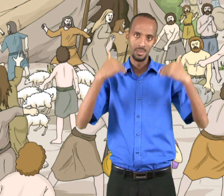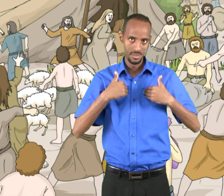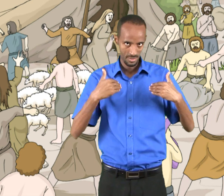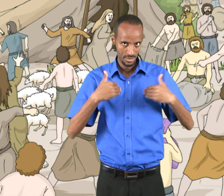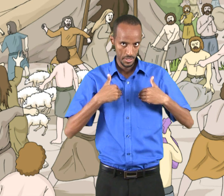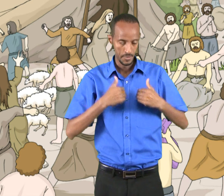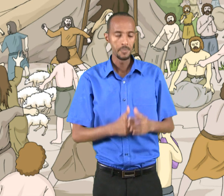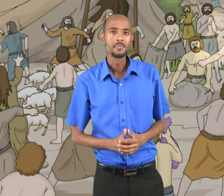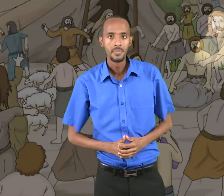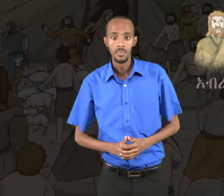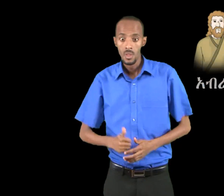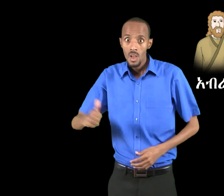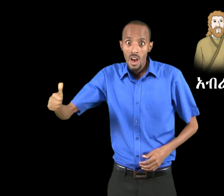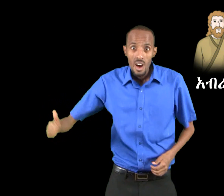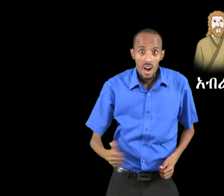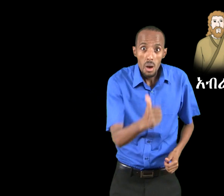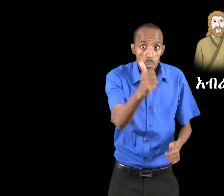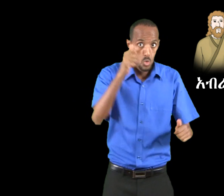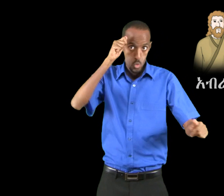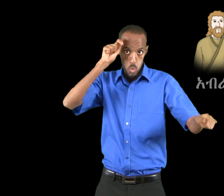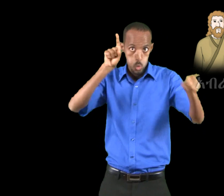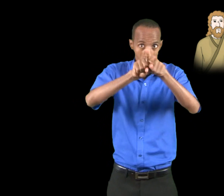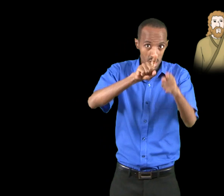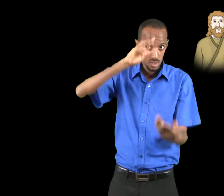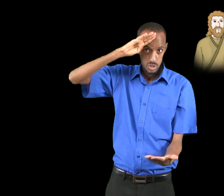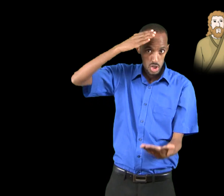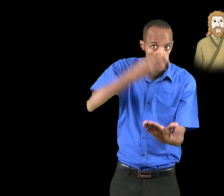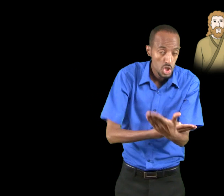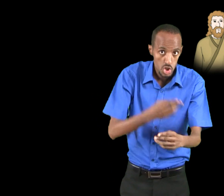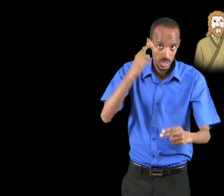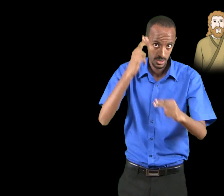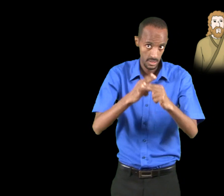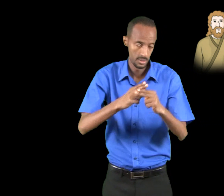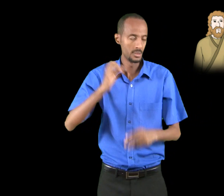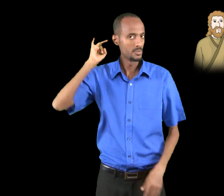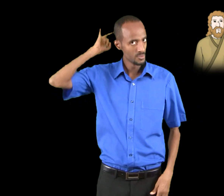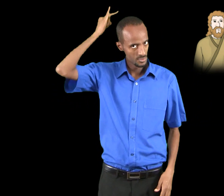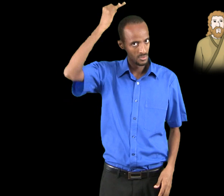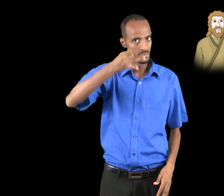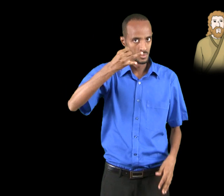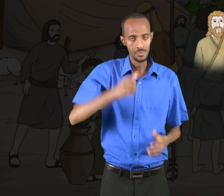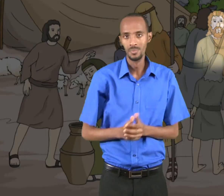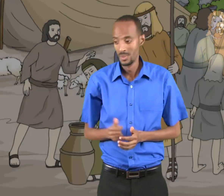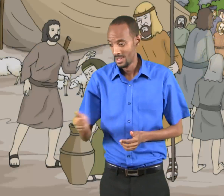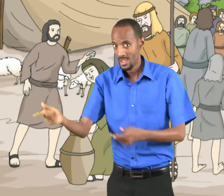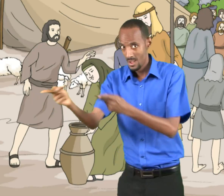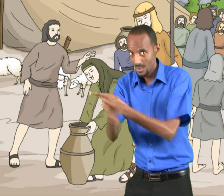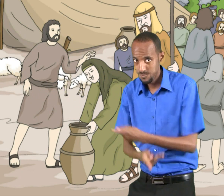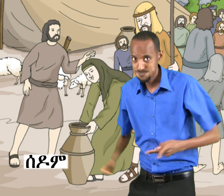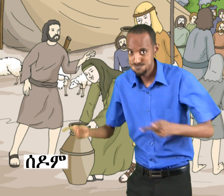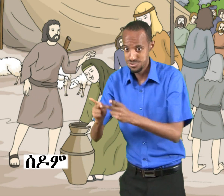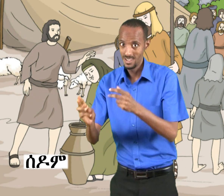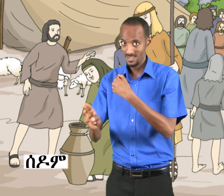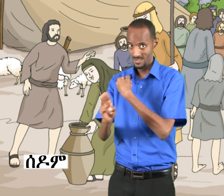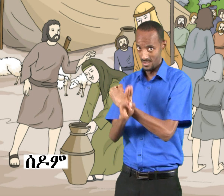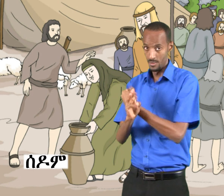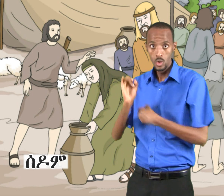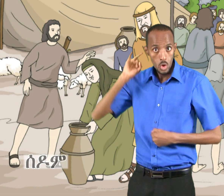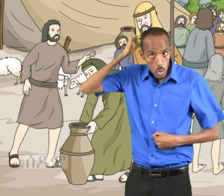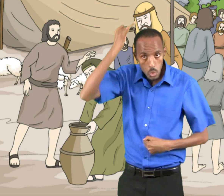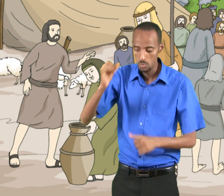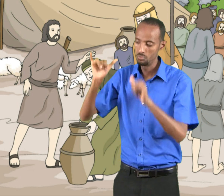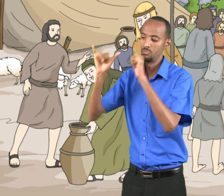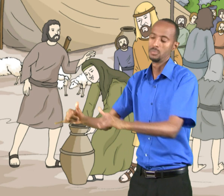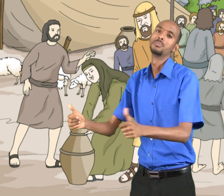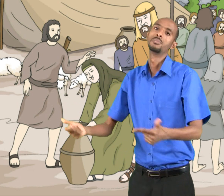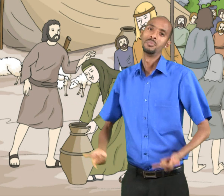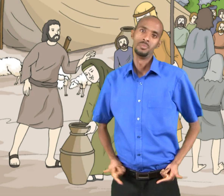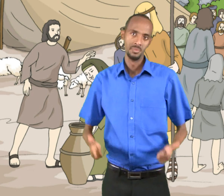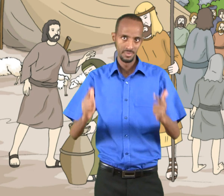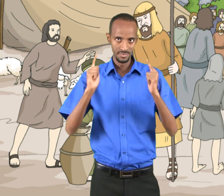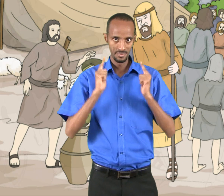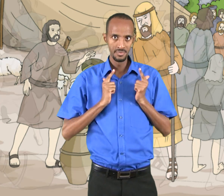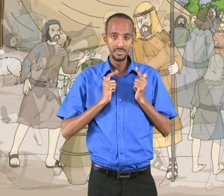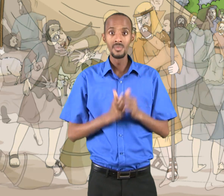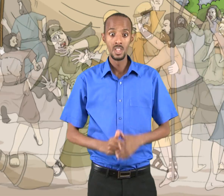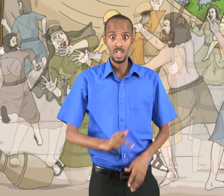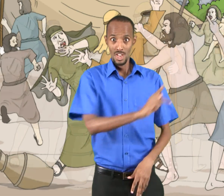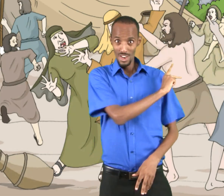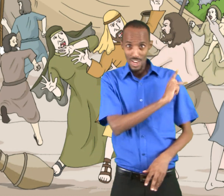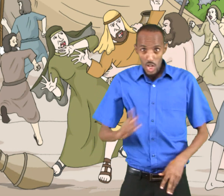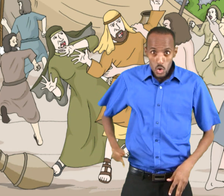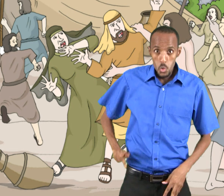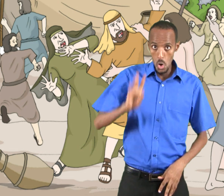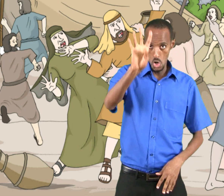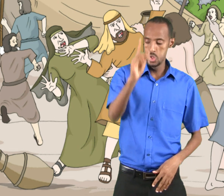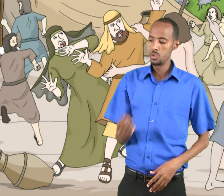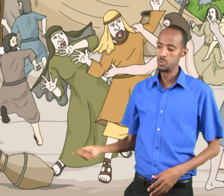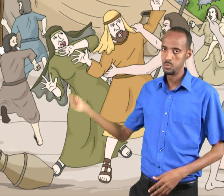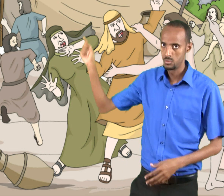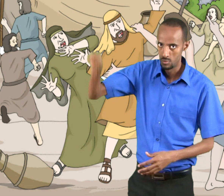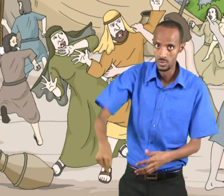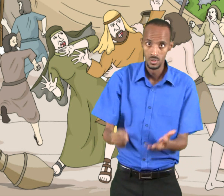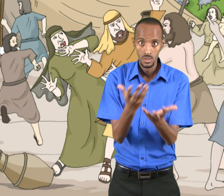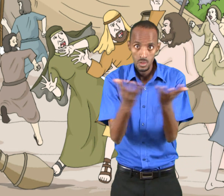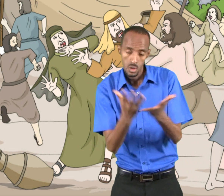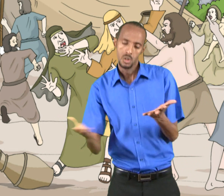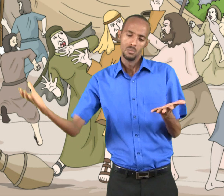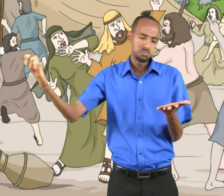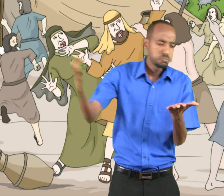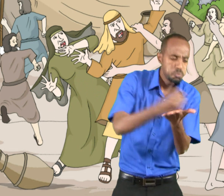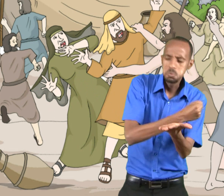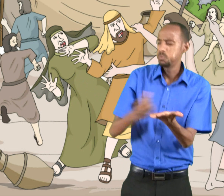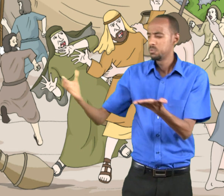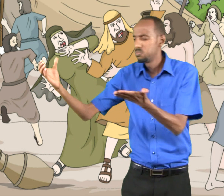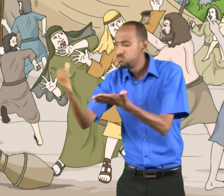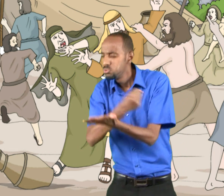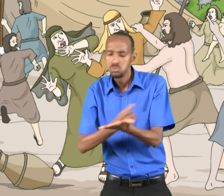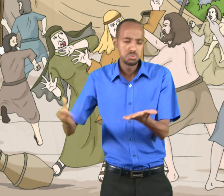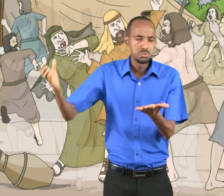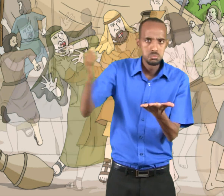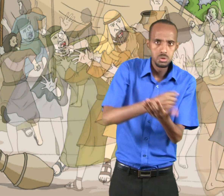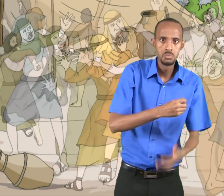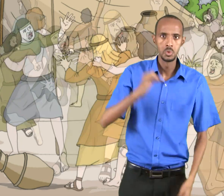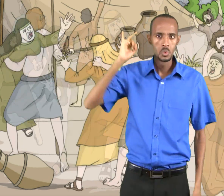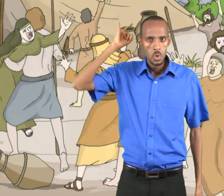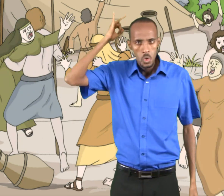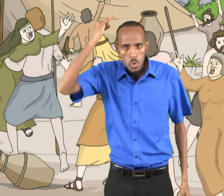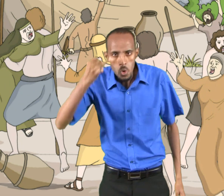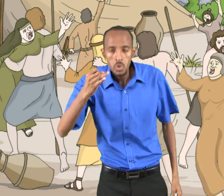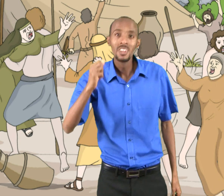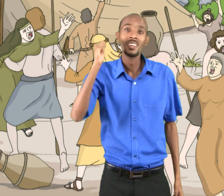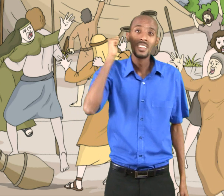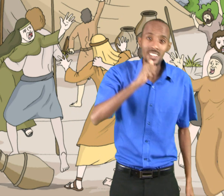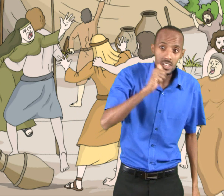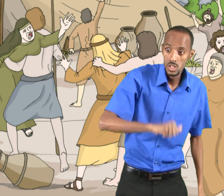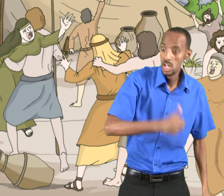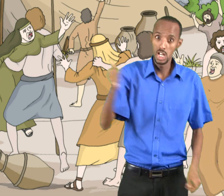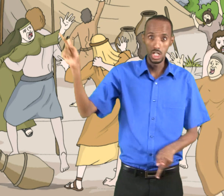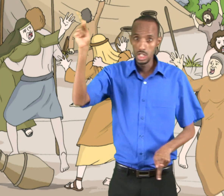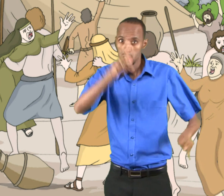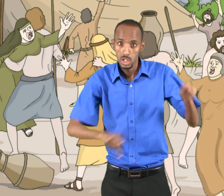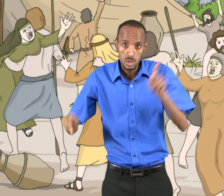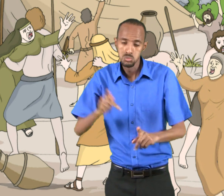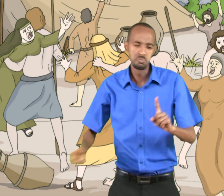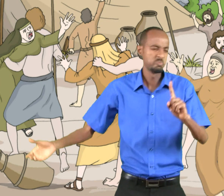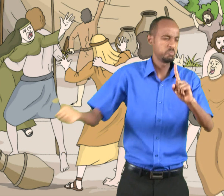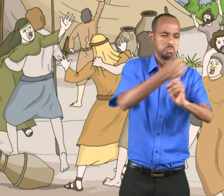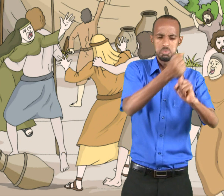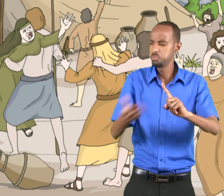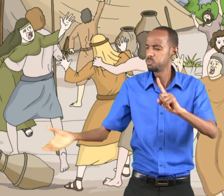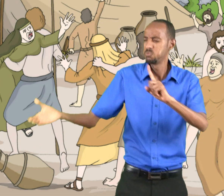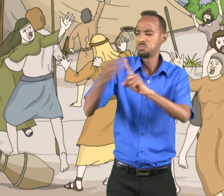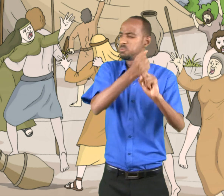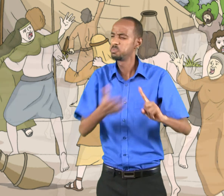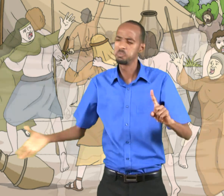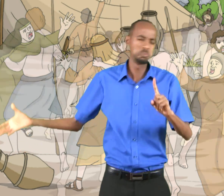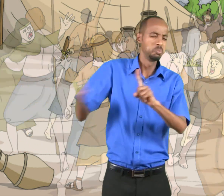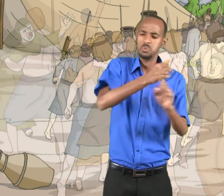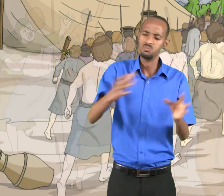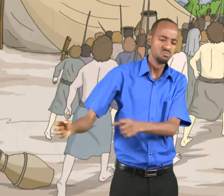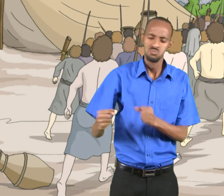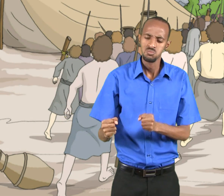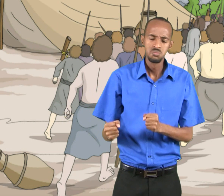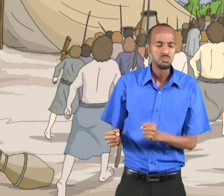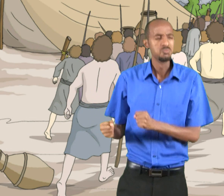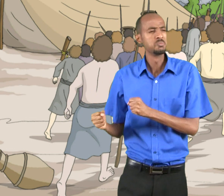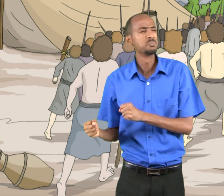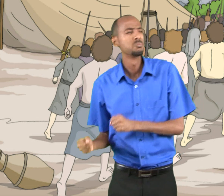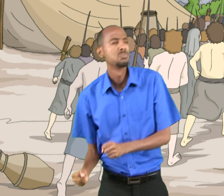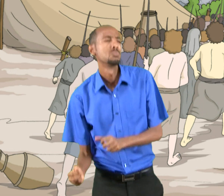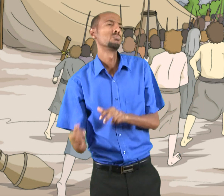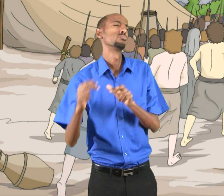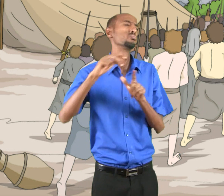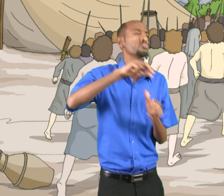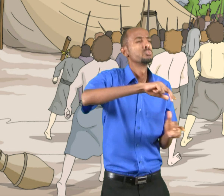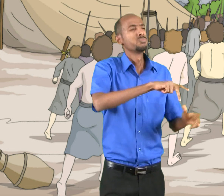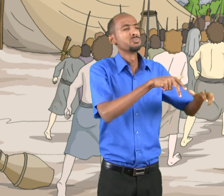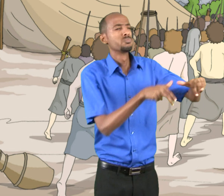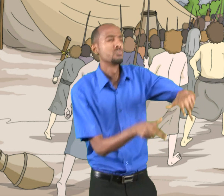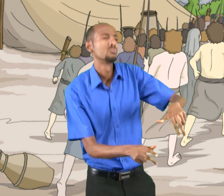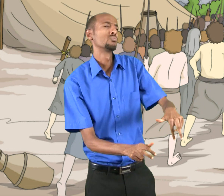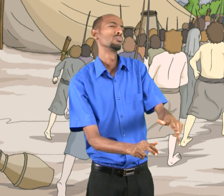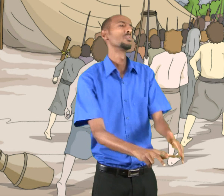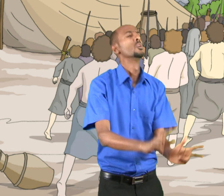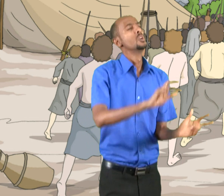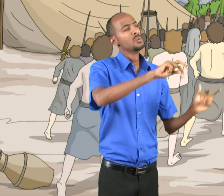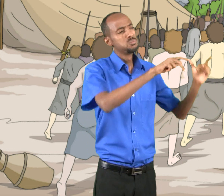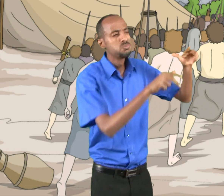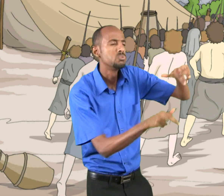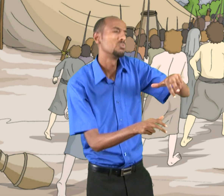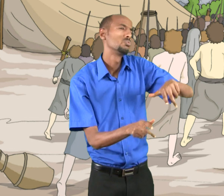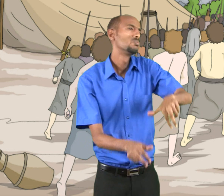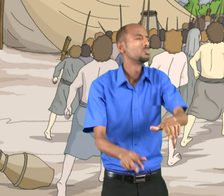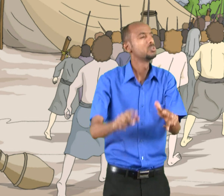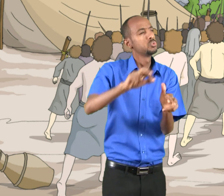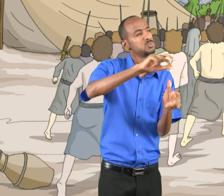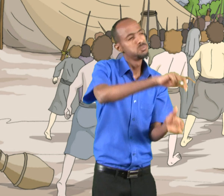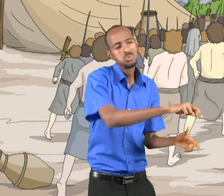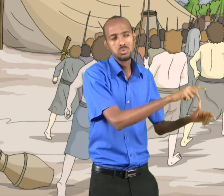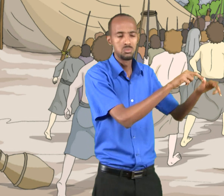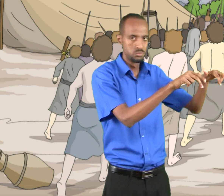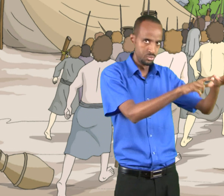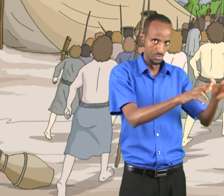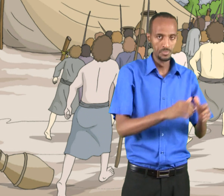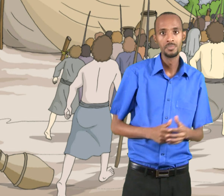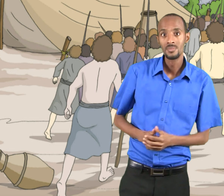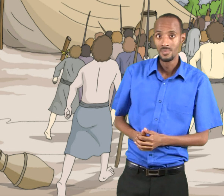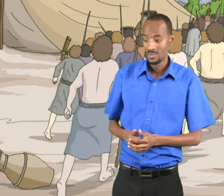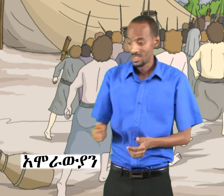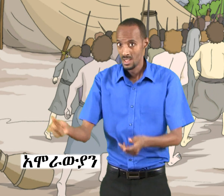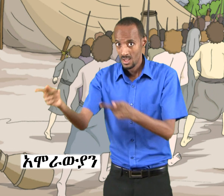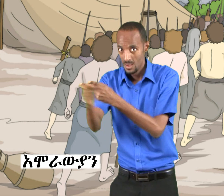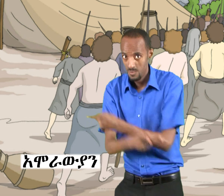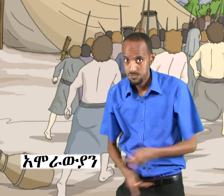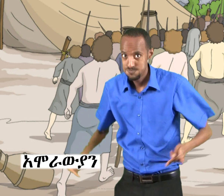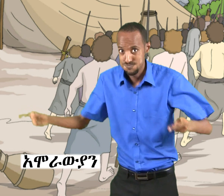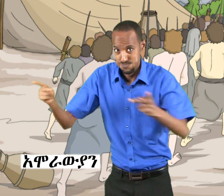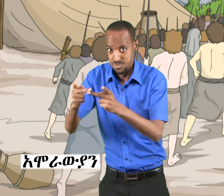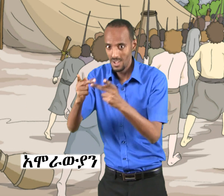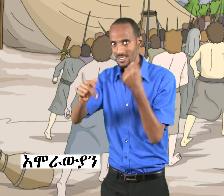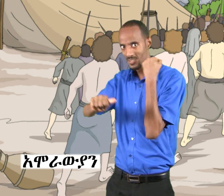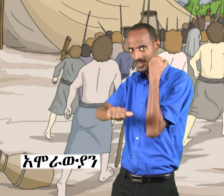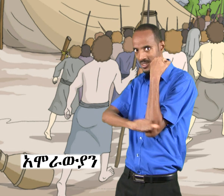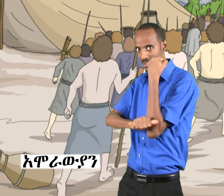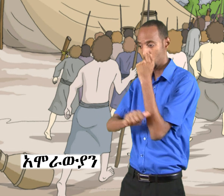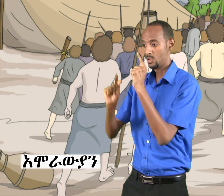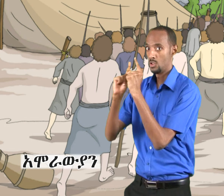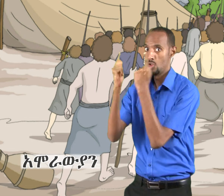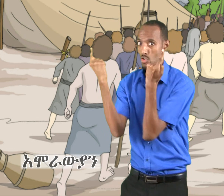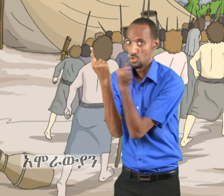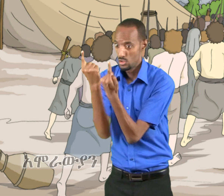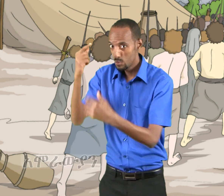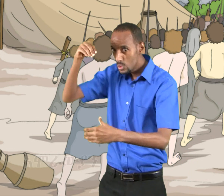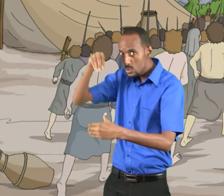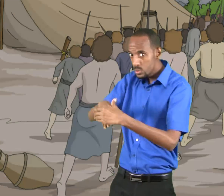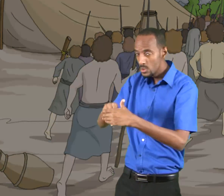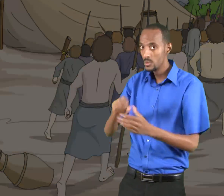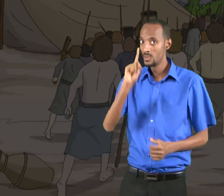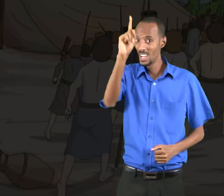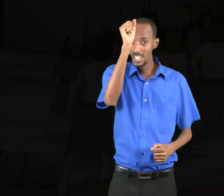They also carried off Abram’s nephew Lot and his possessions, since Lot was living in Sodom.